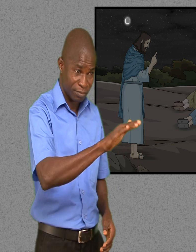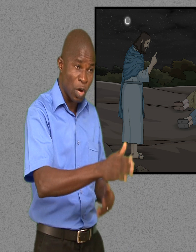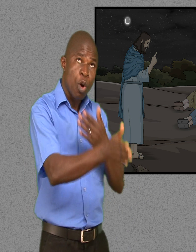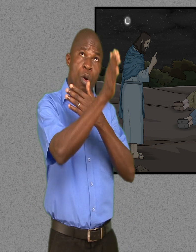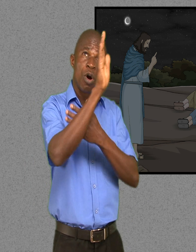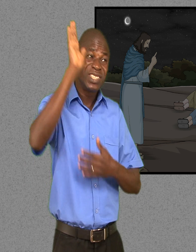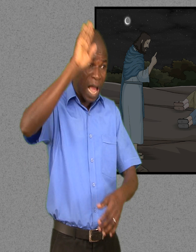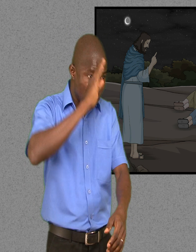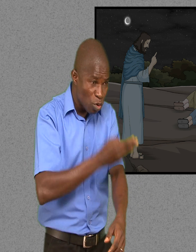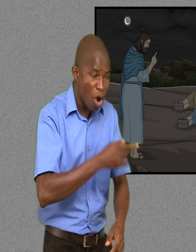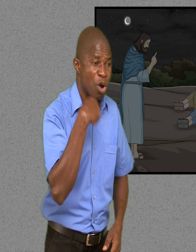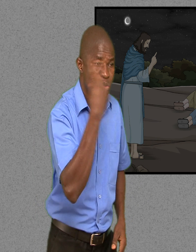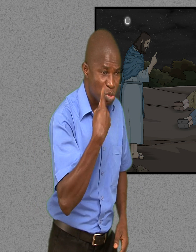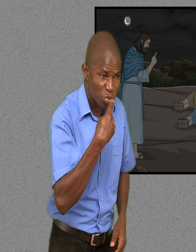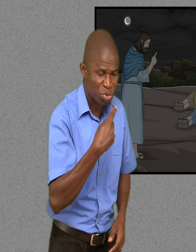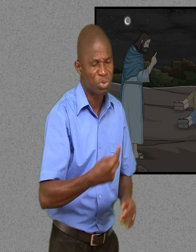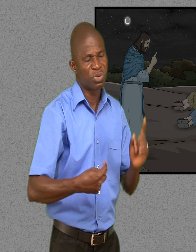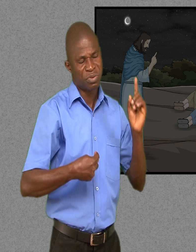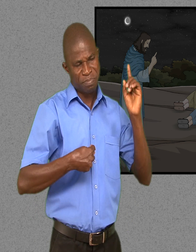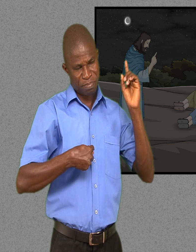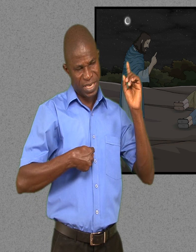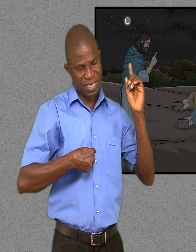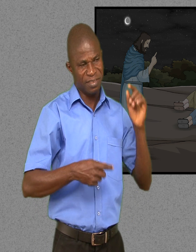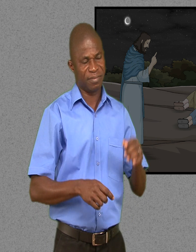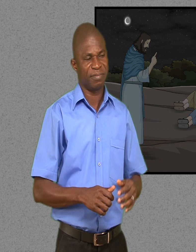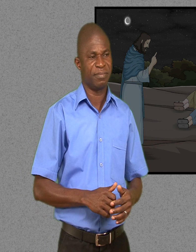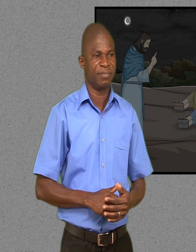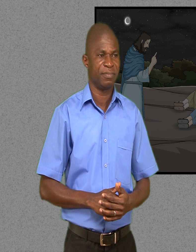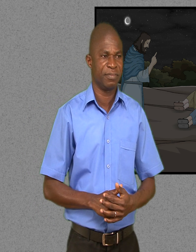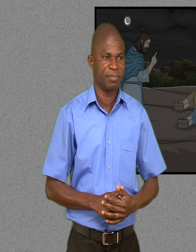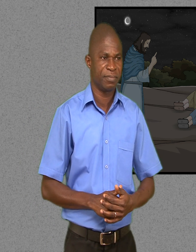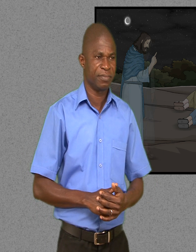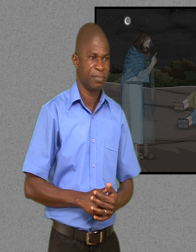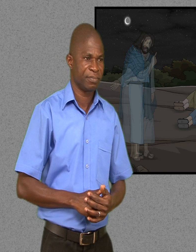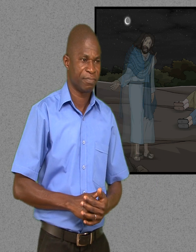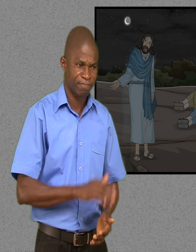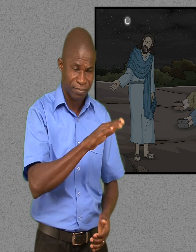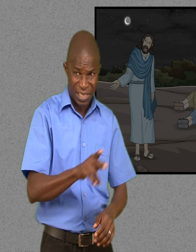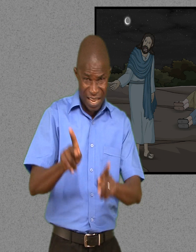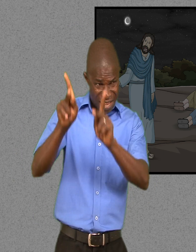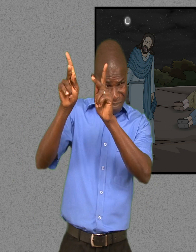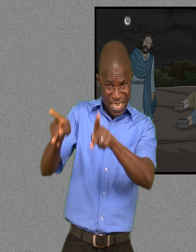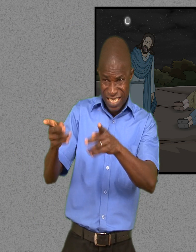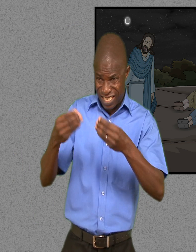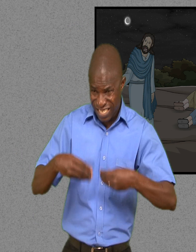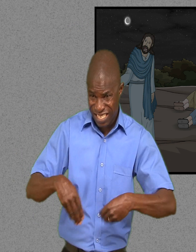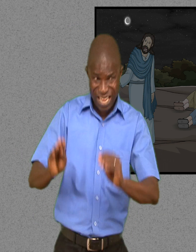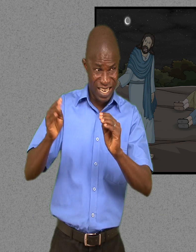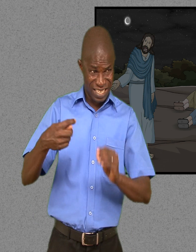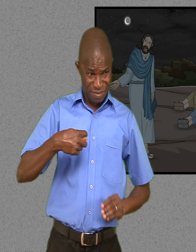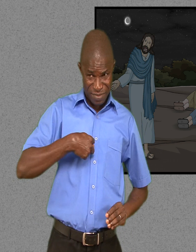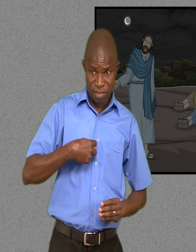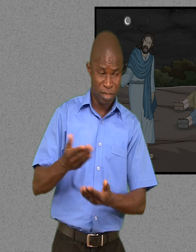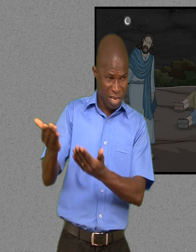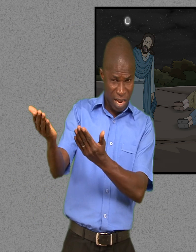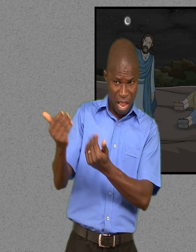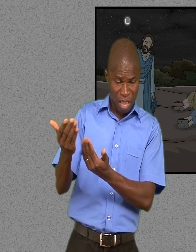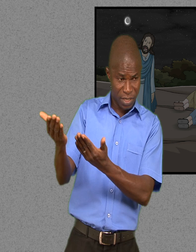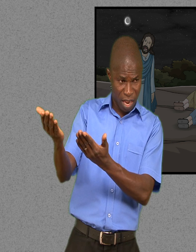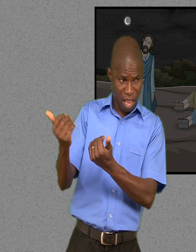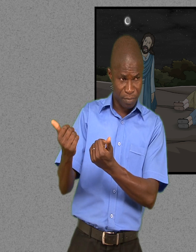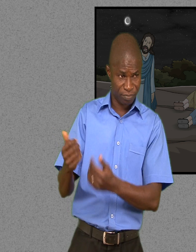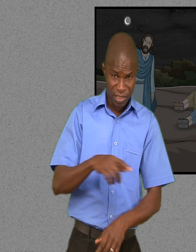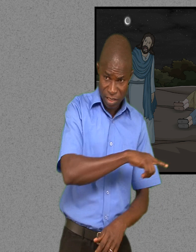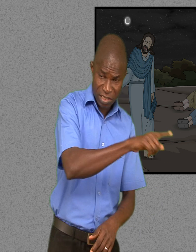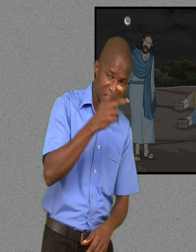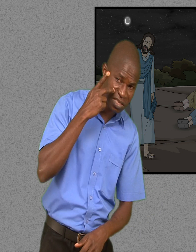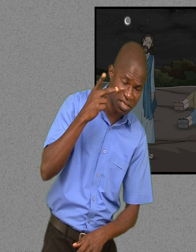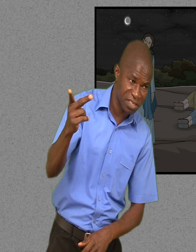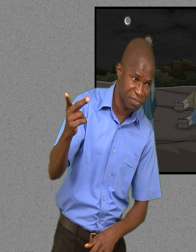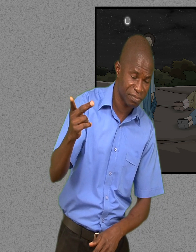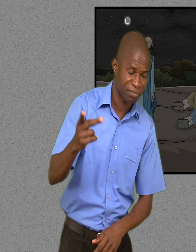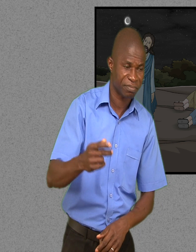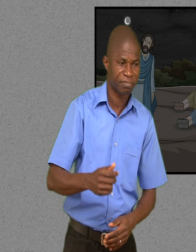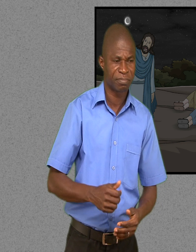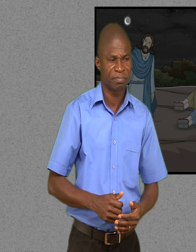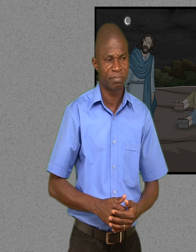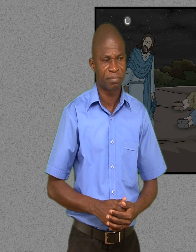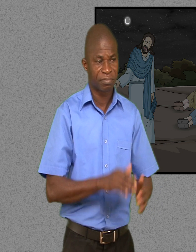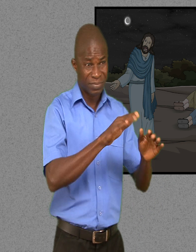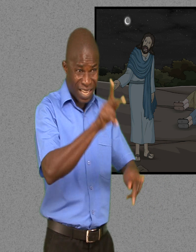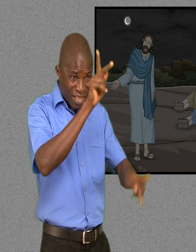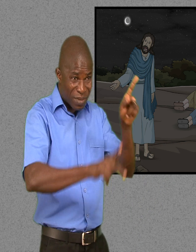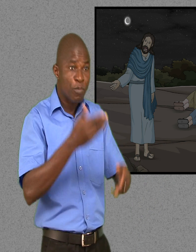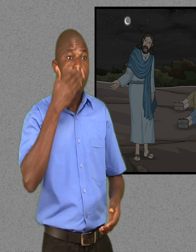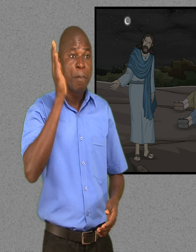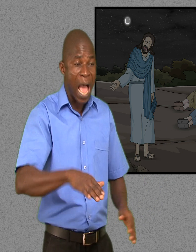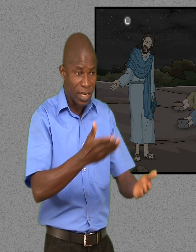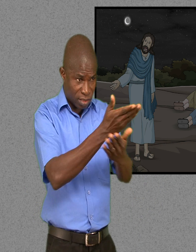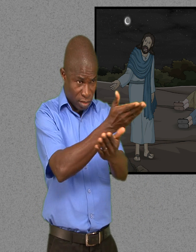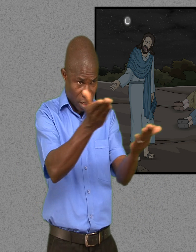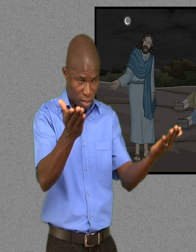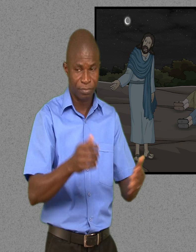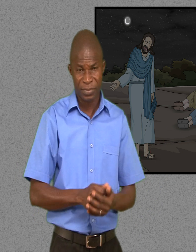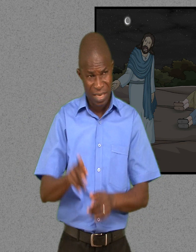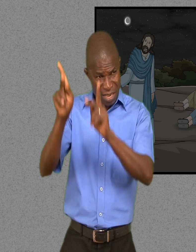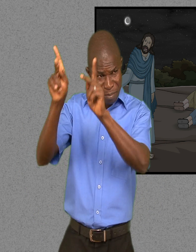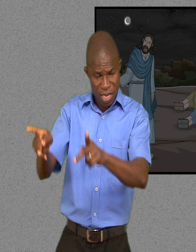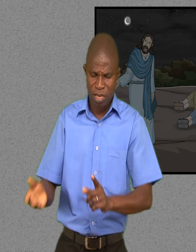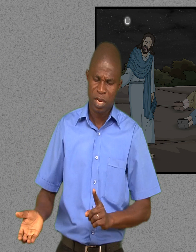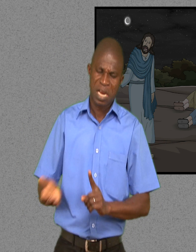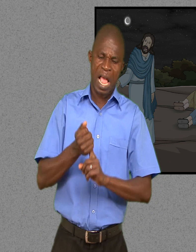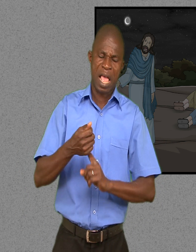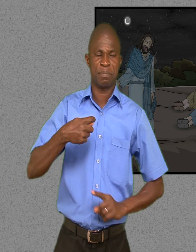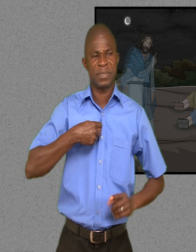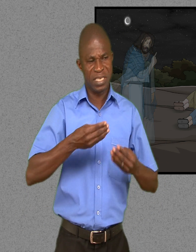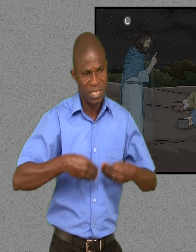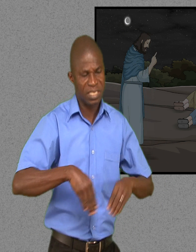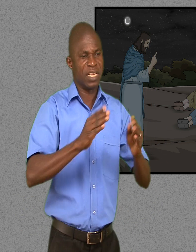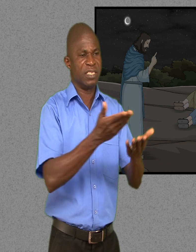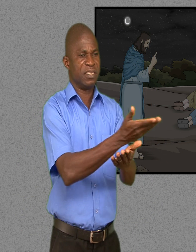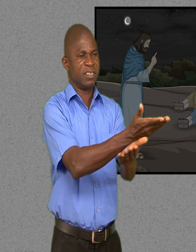See, My betrayer is approaching!” Then an angel from heaven appeared to Him and strengthened Him.